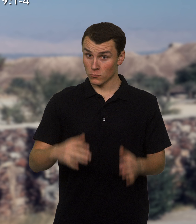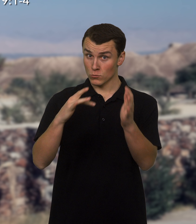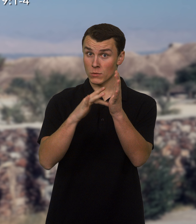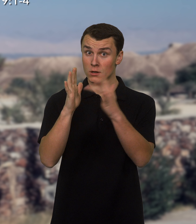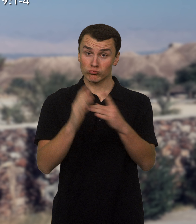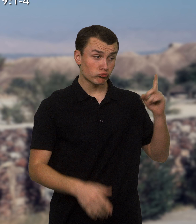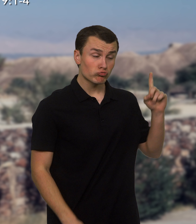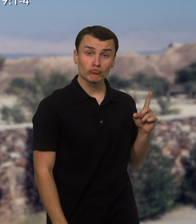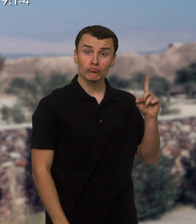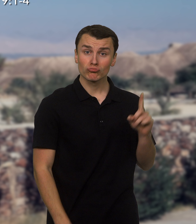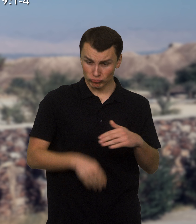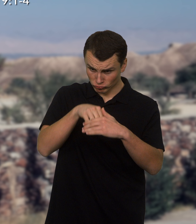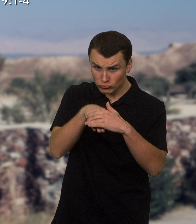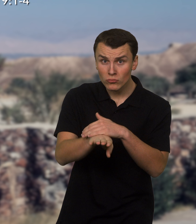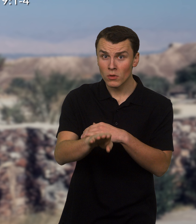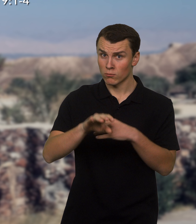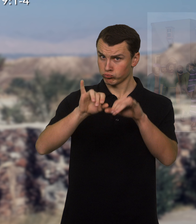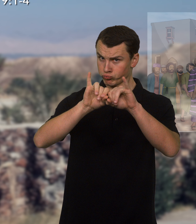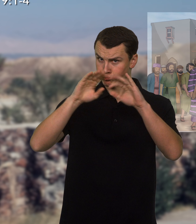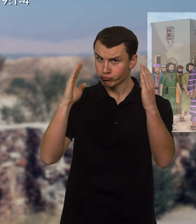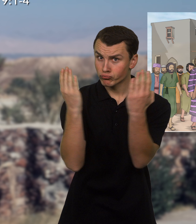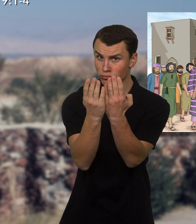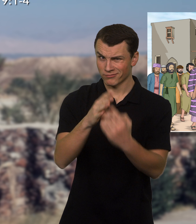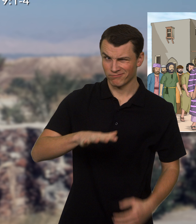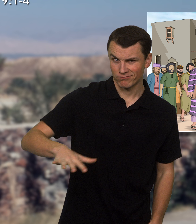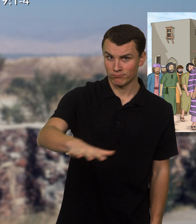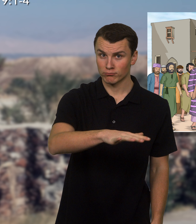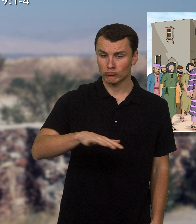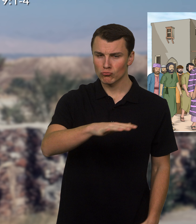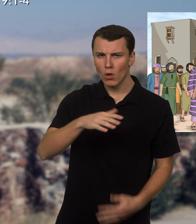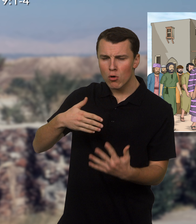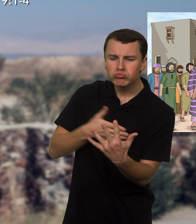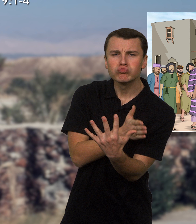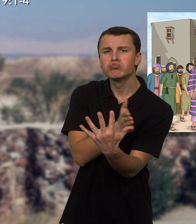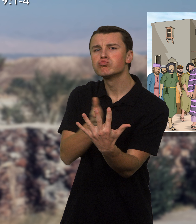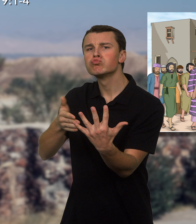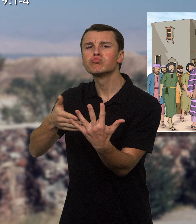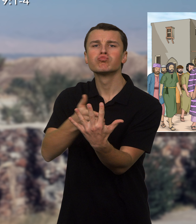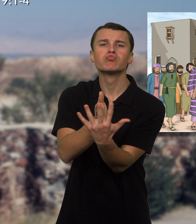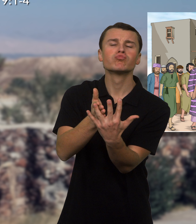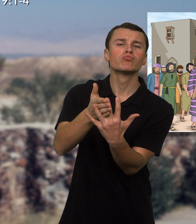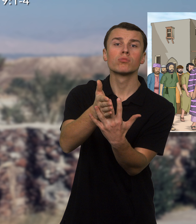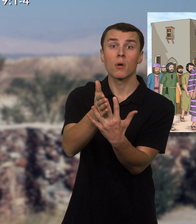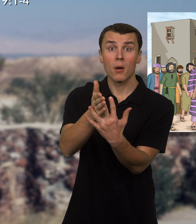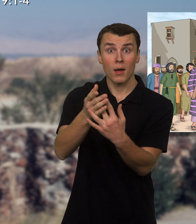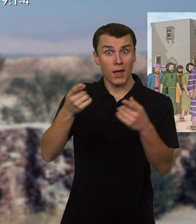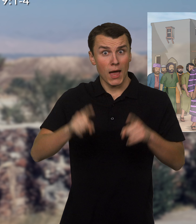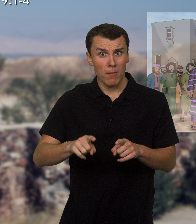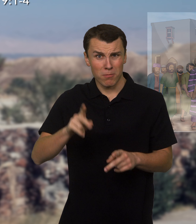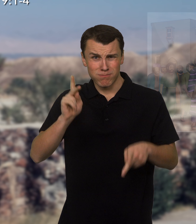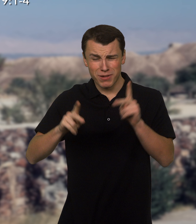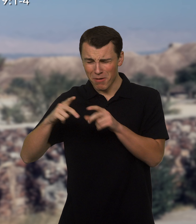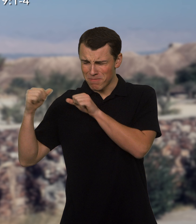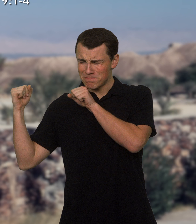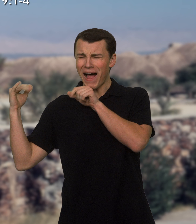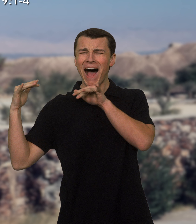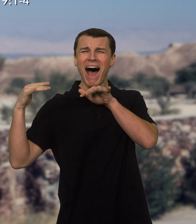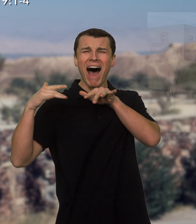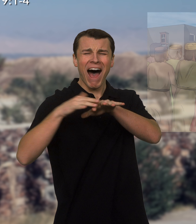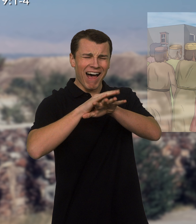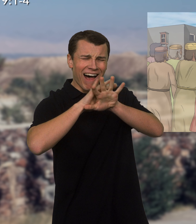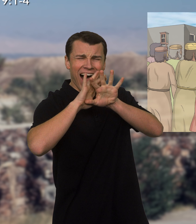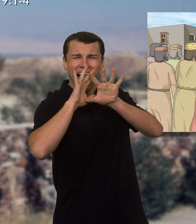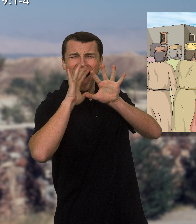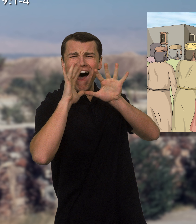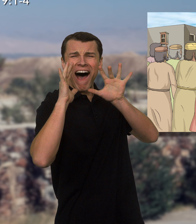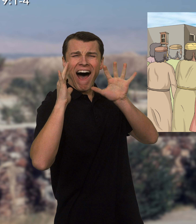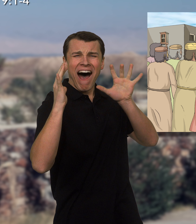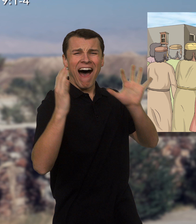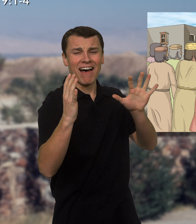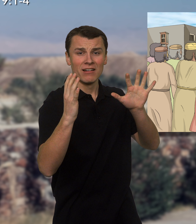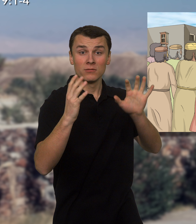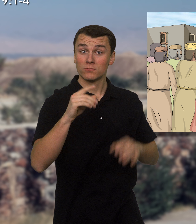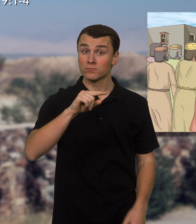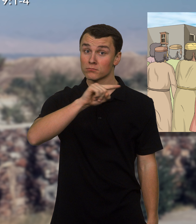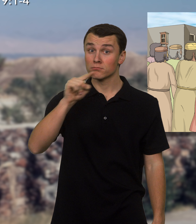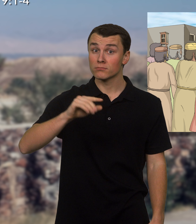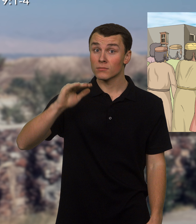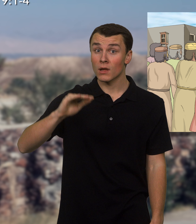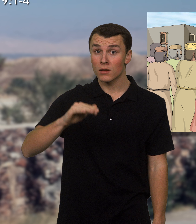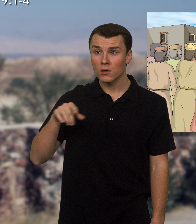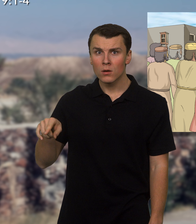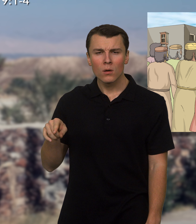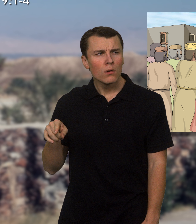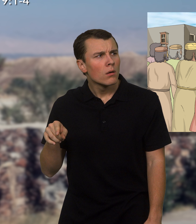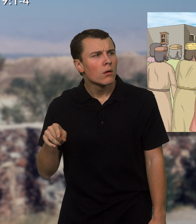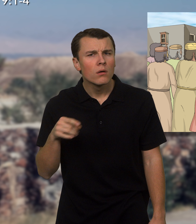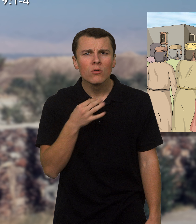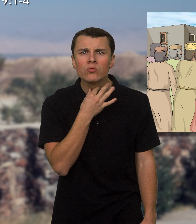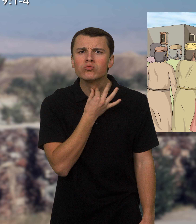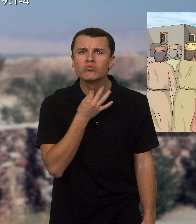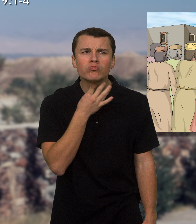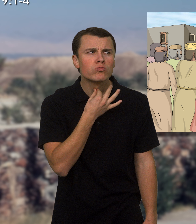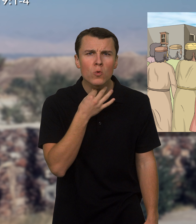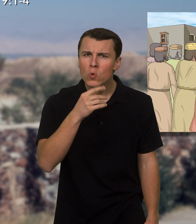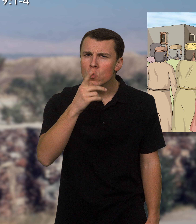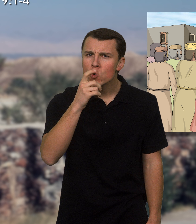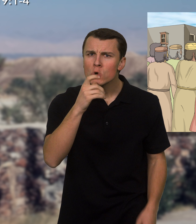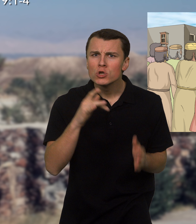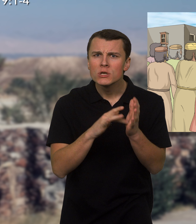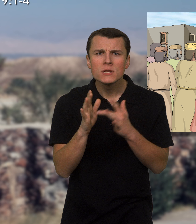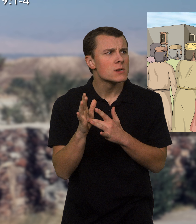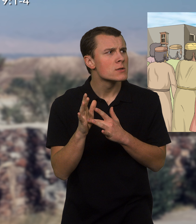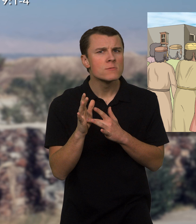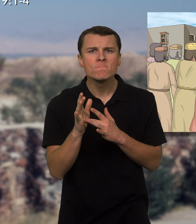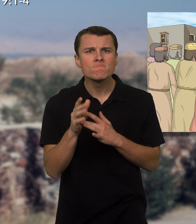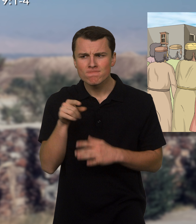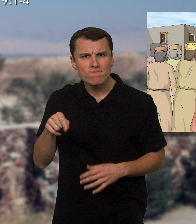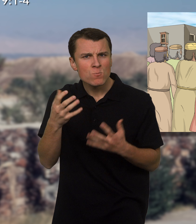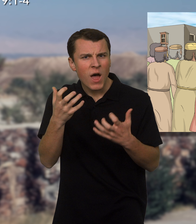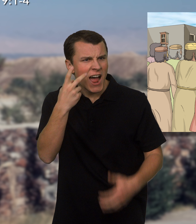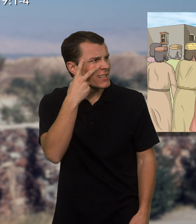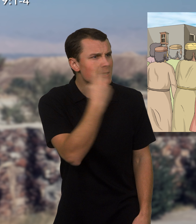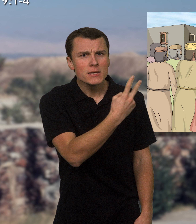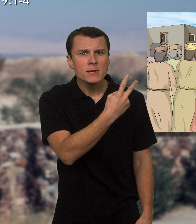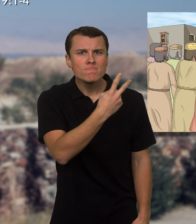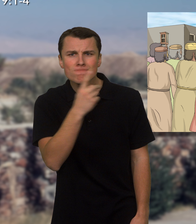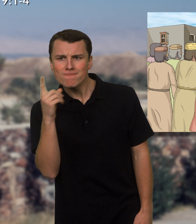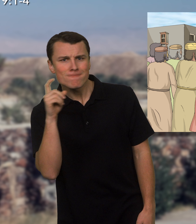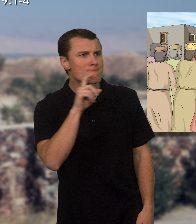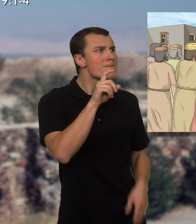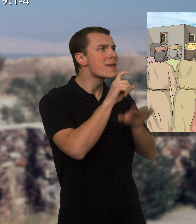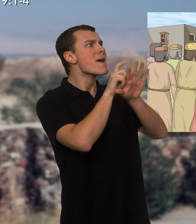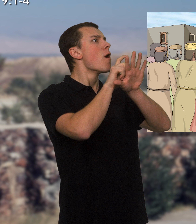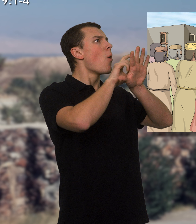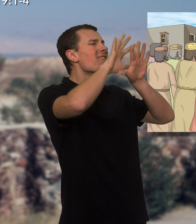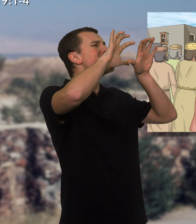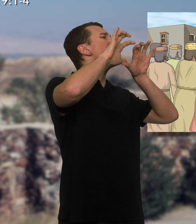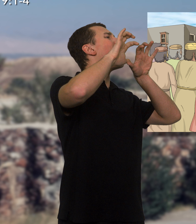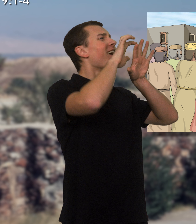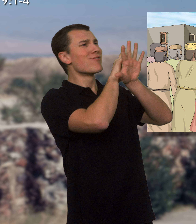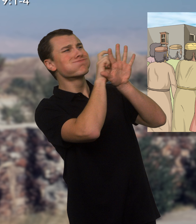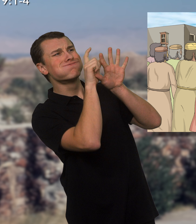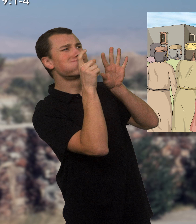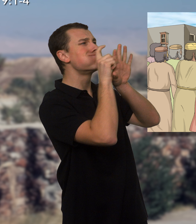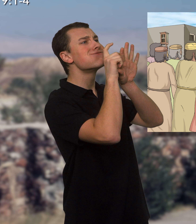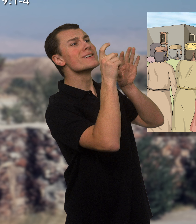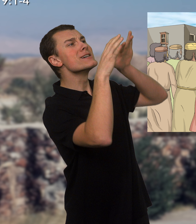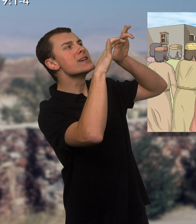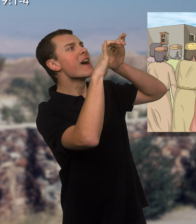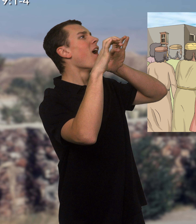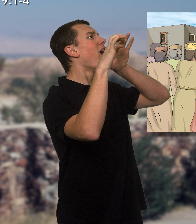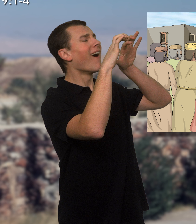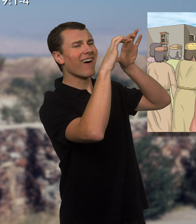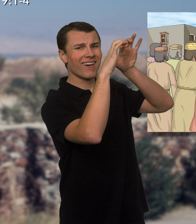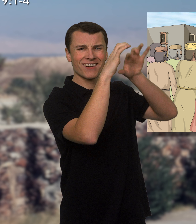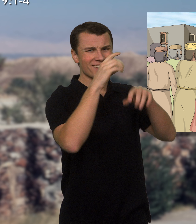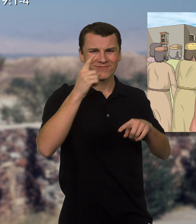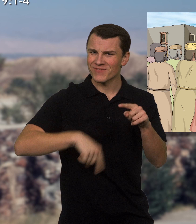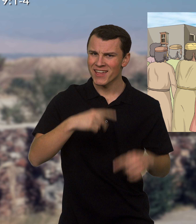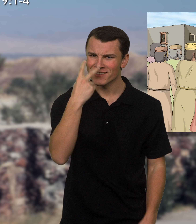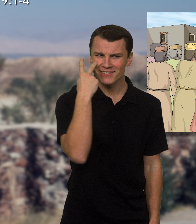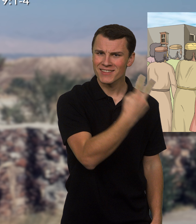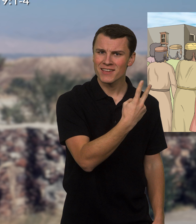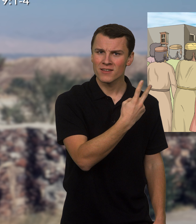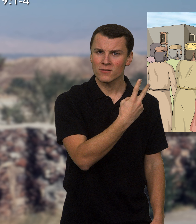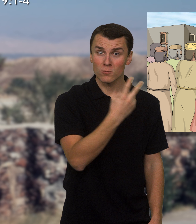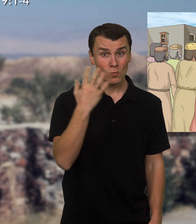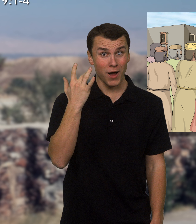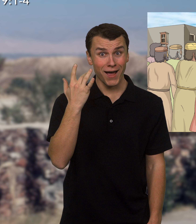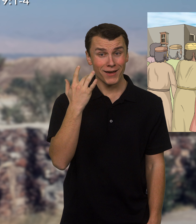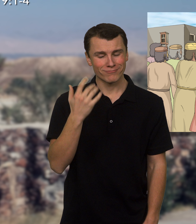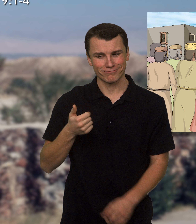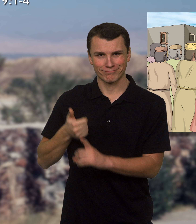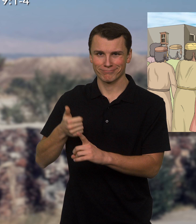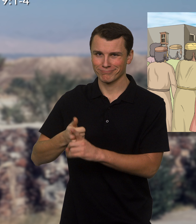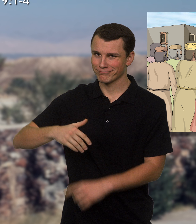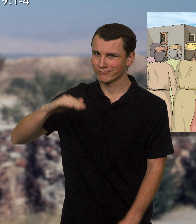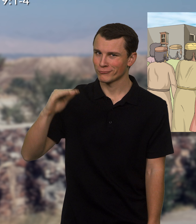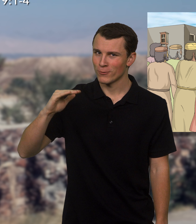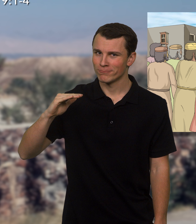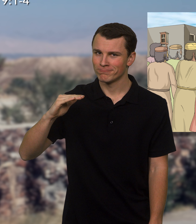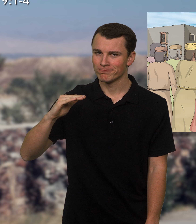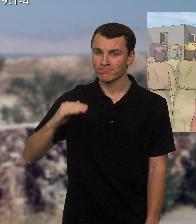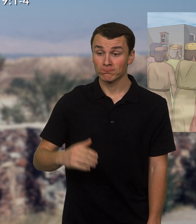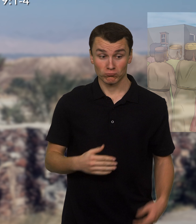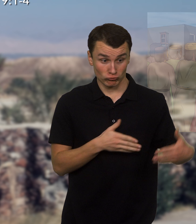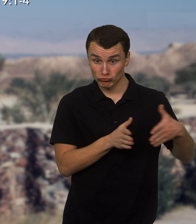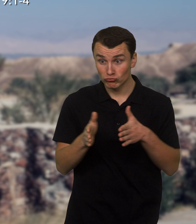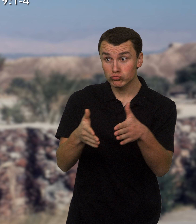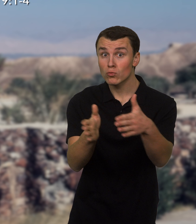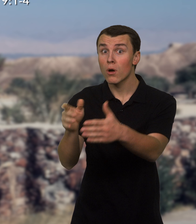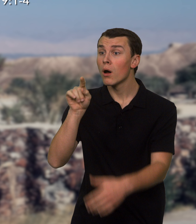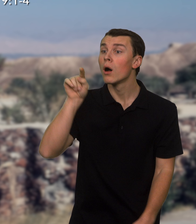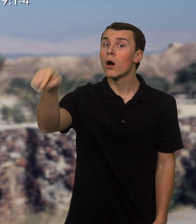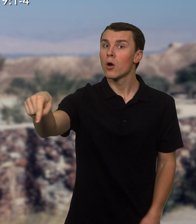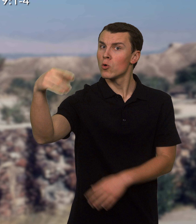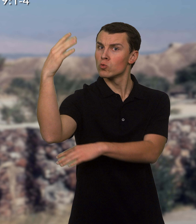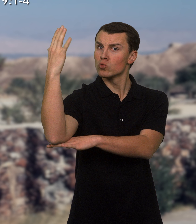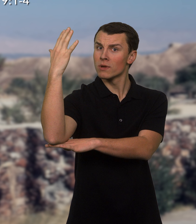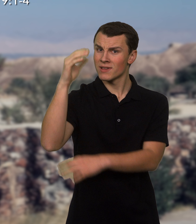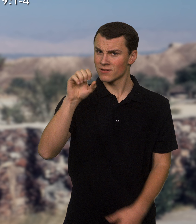He was trying to see who Jesus was, but could not see over the crowd because he was small in stature.